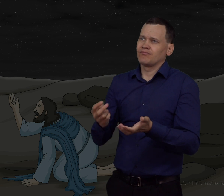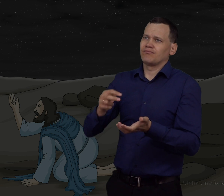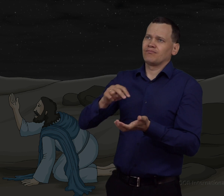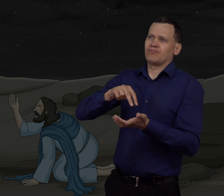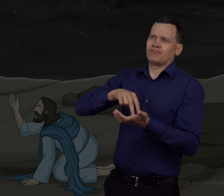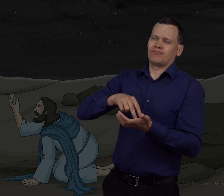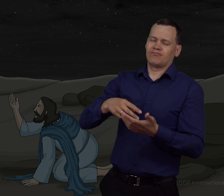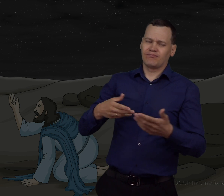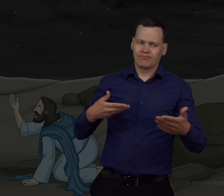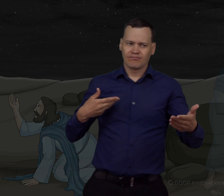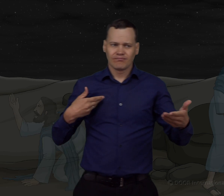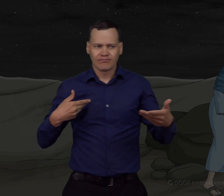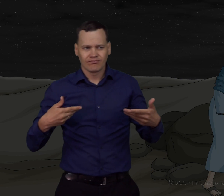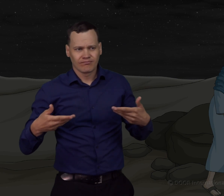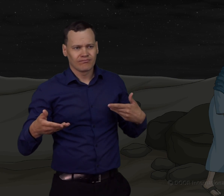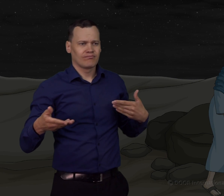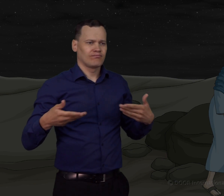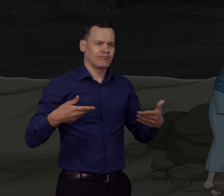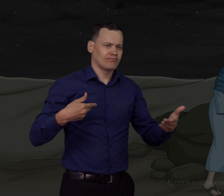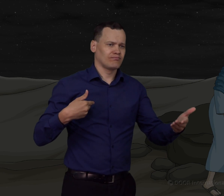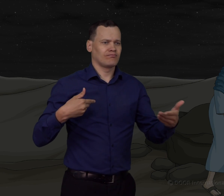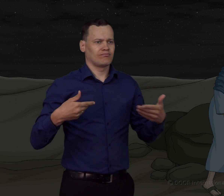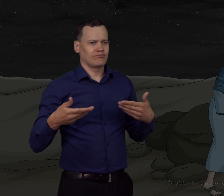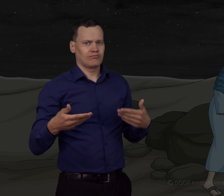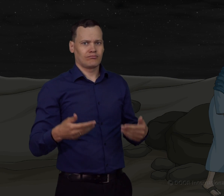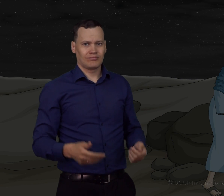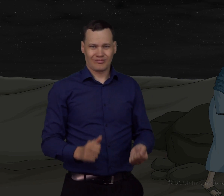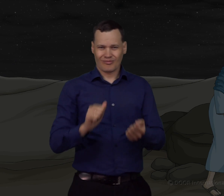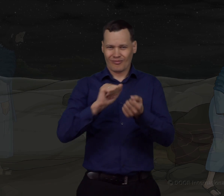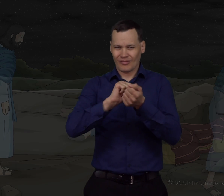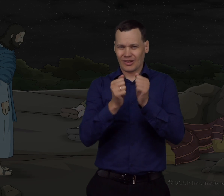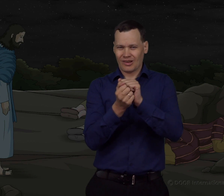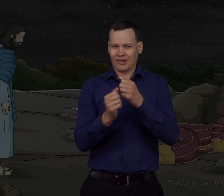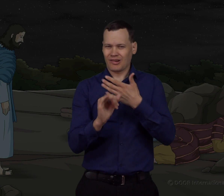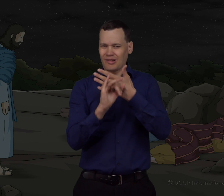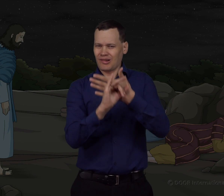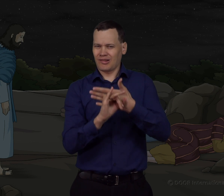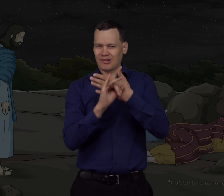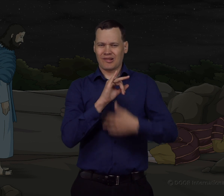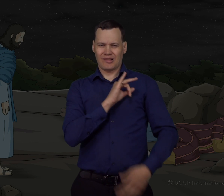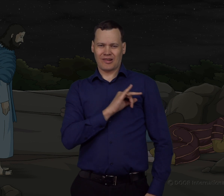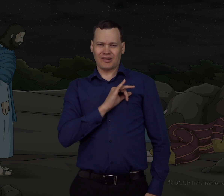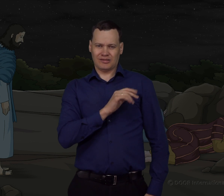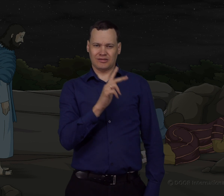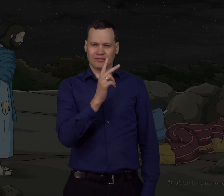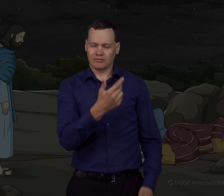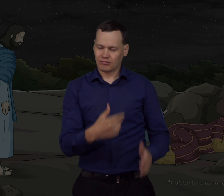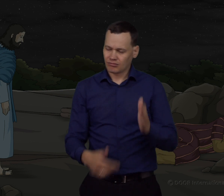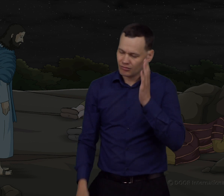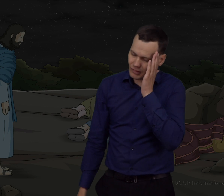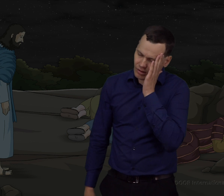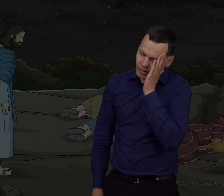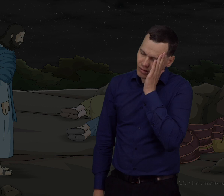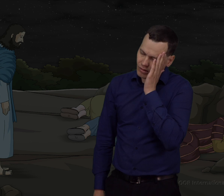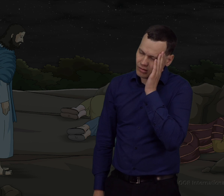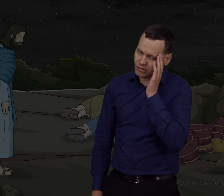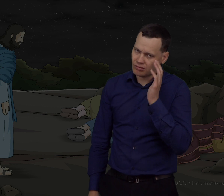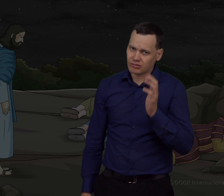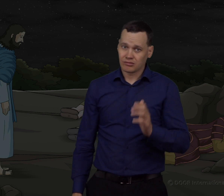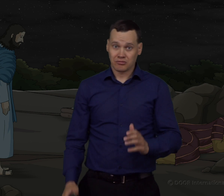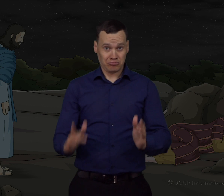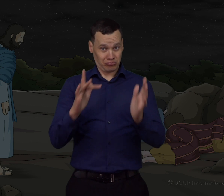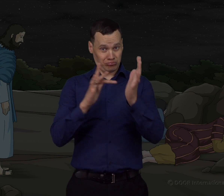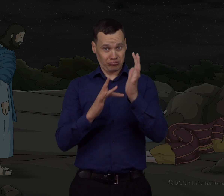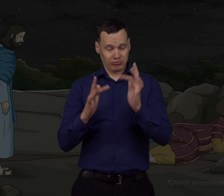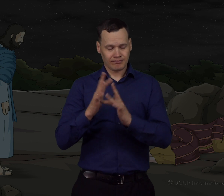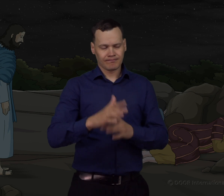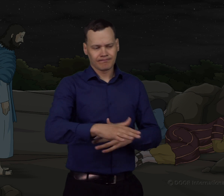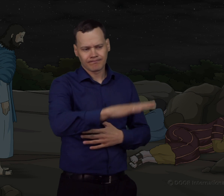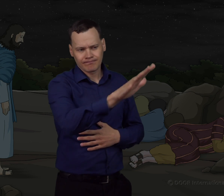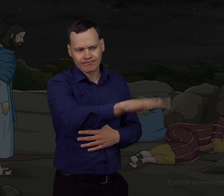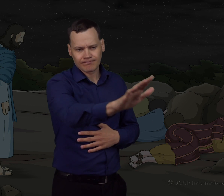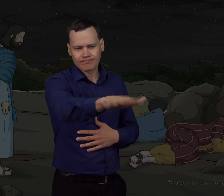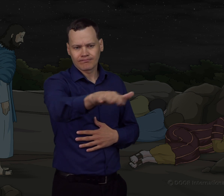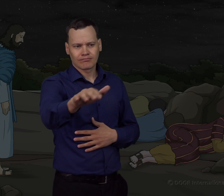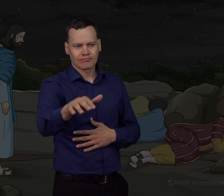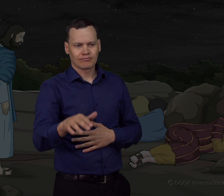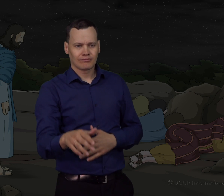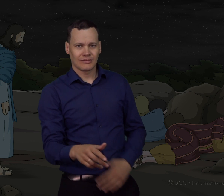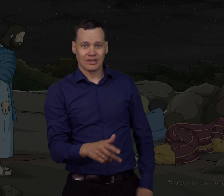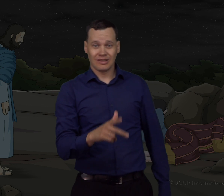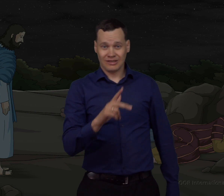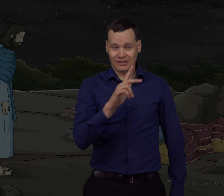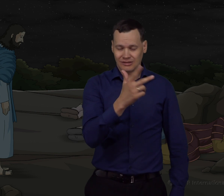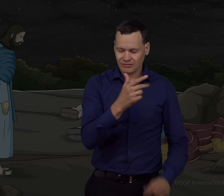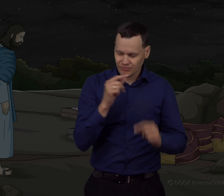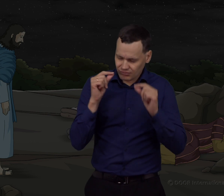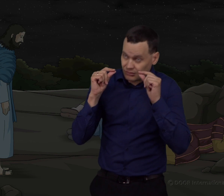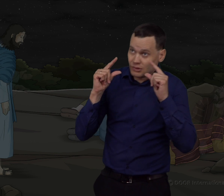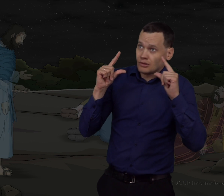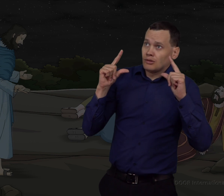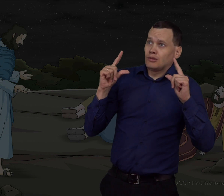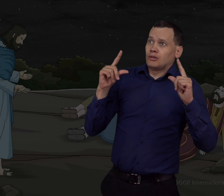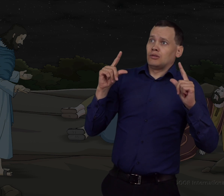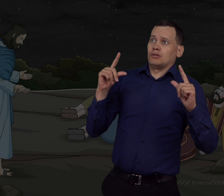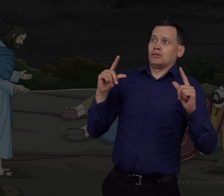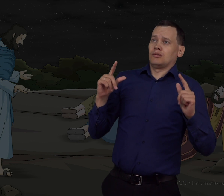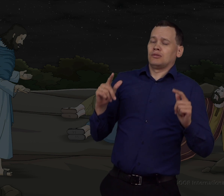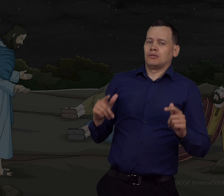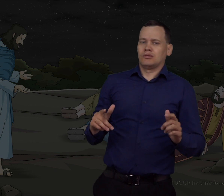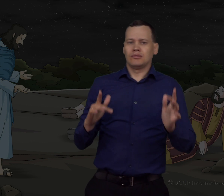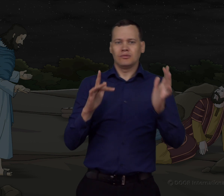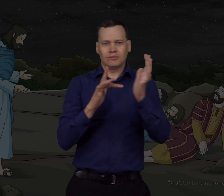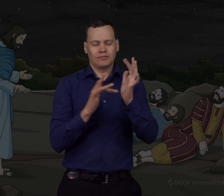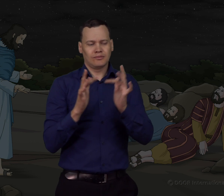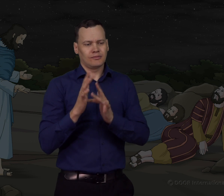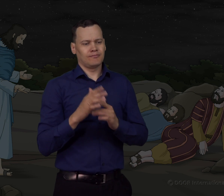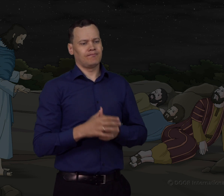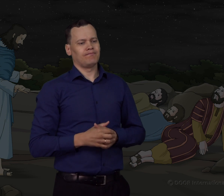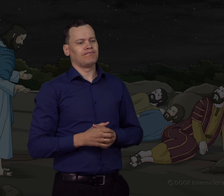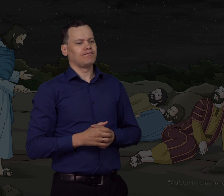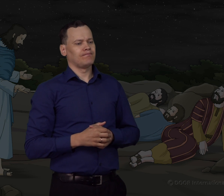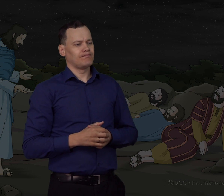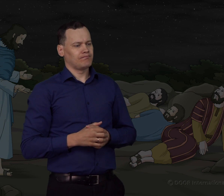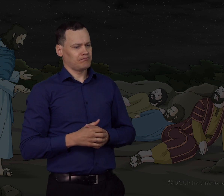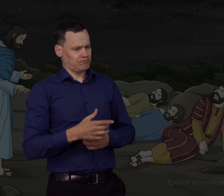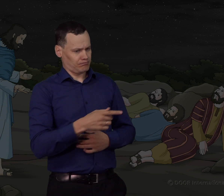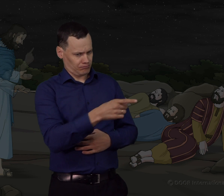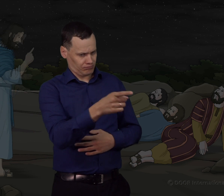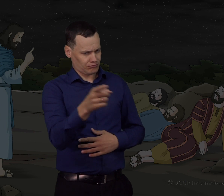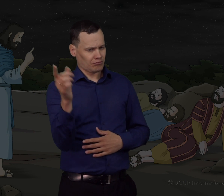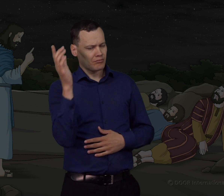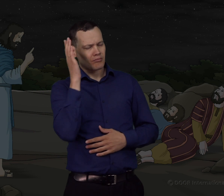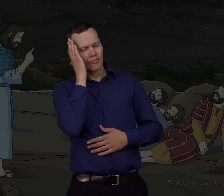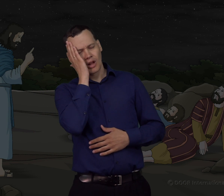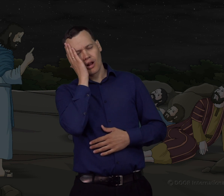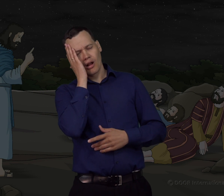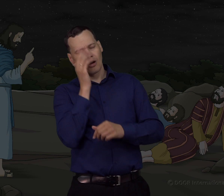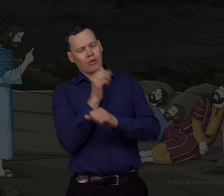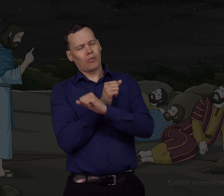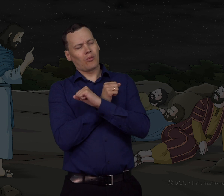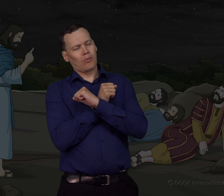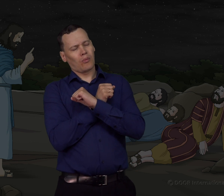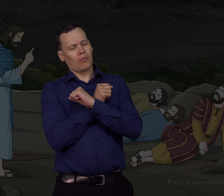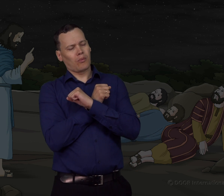Then He returned to the disciples and said, “Are you still sleeping and resting?